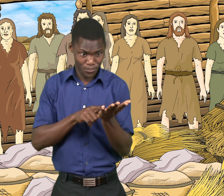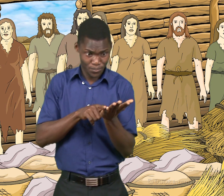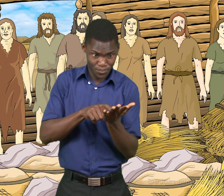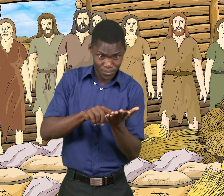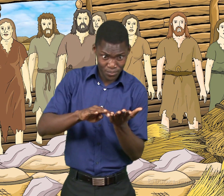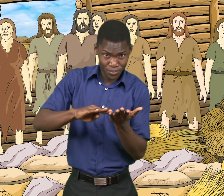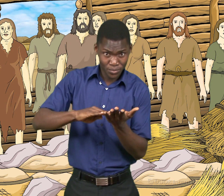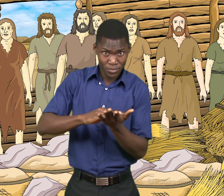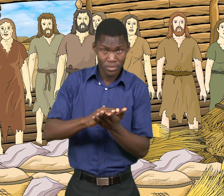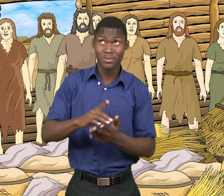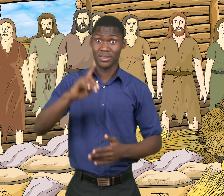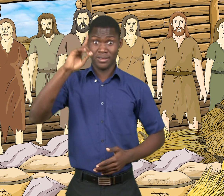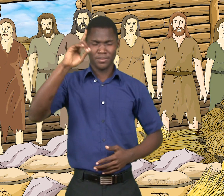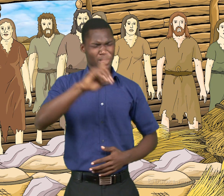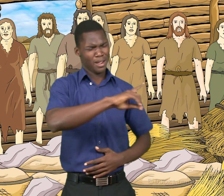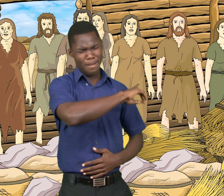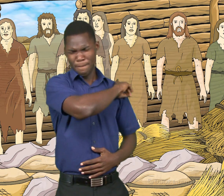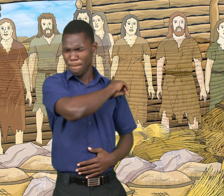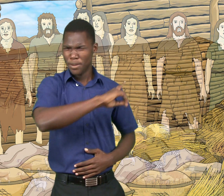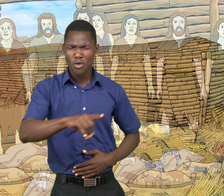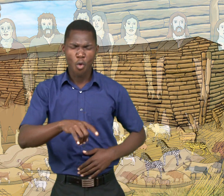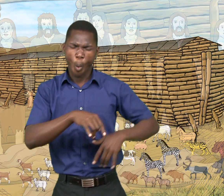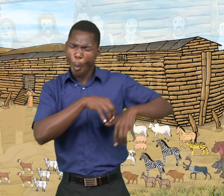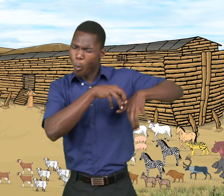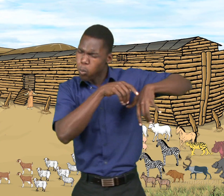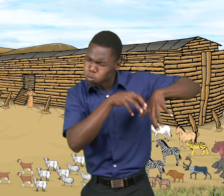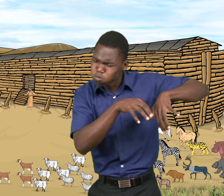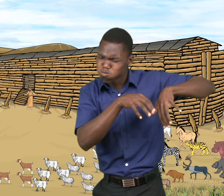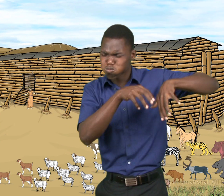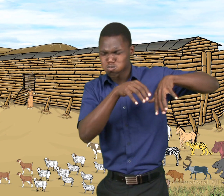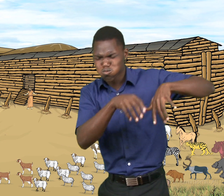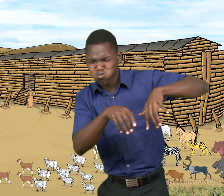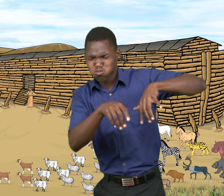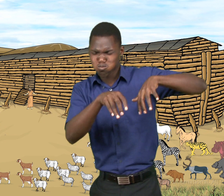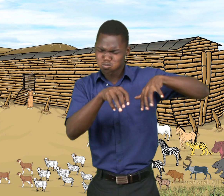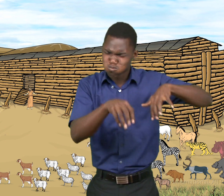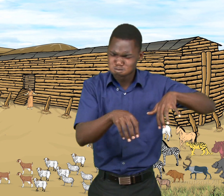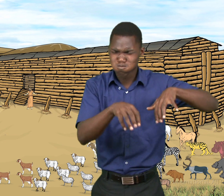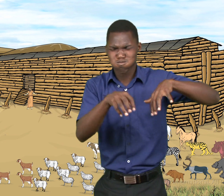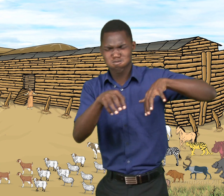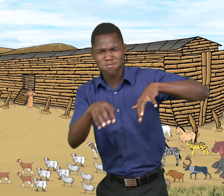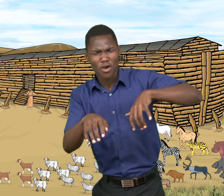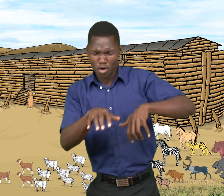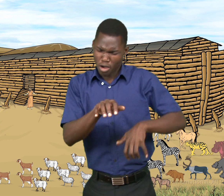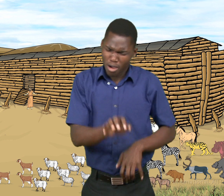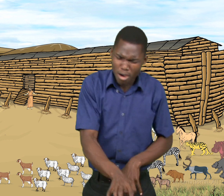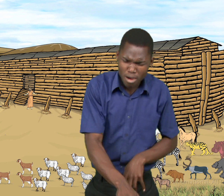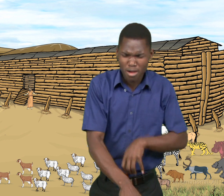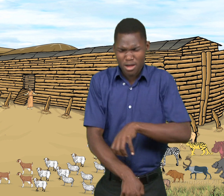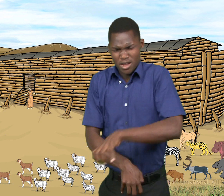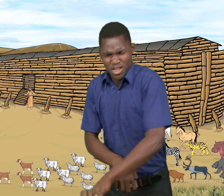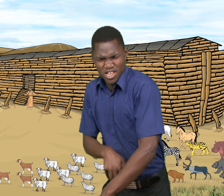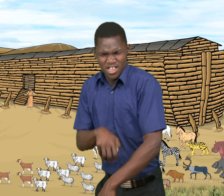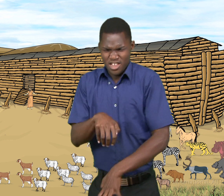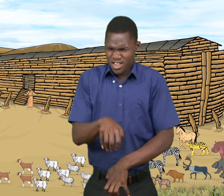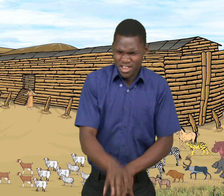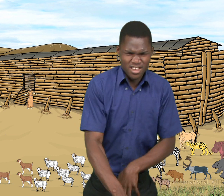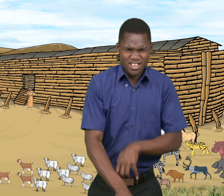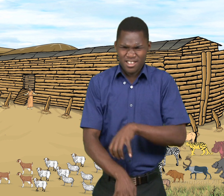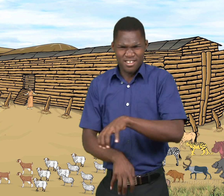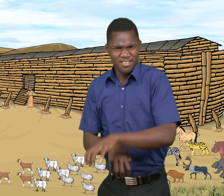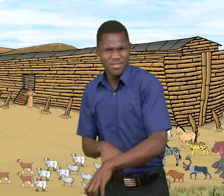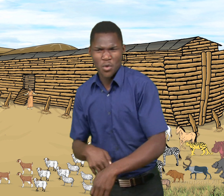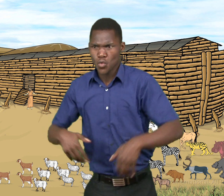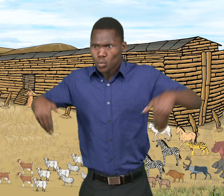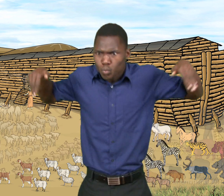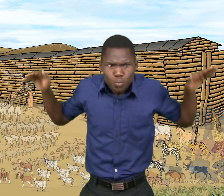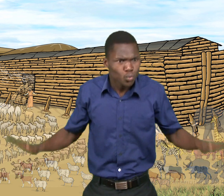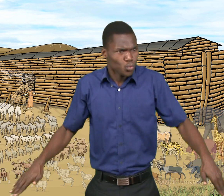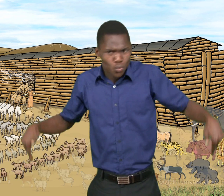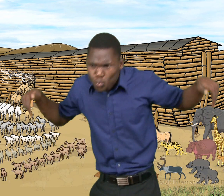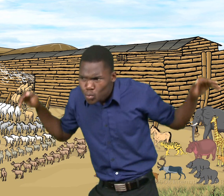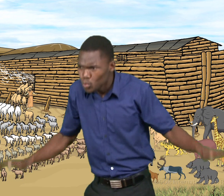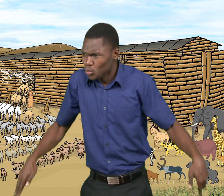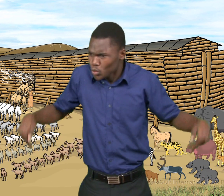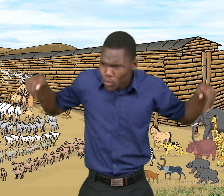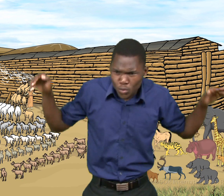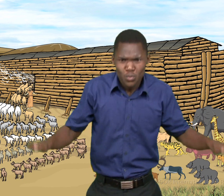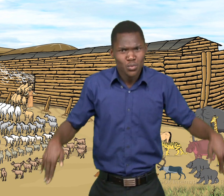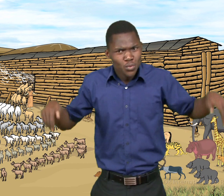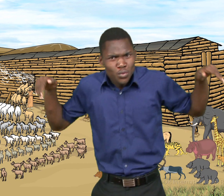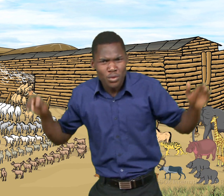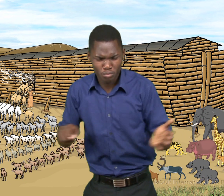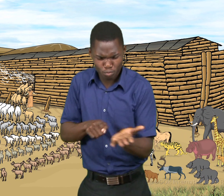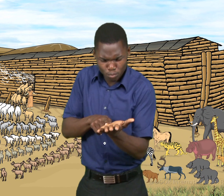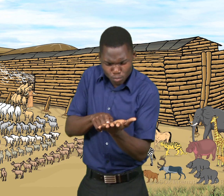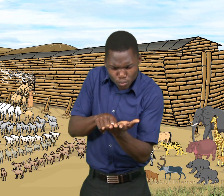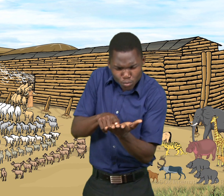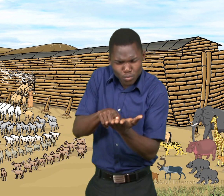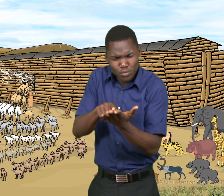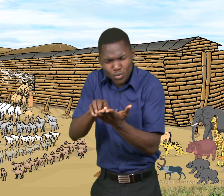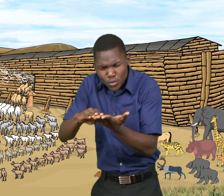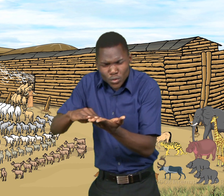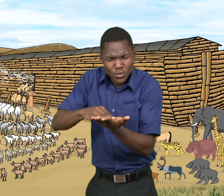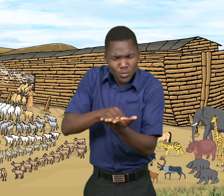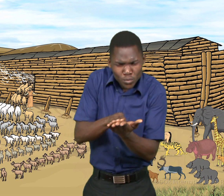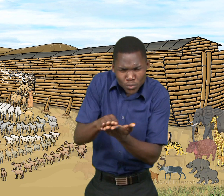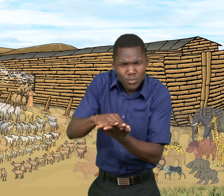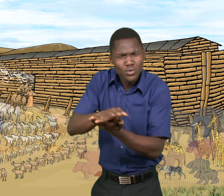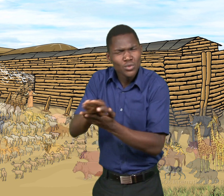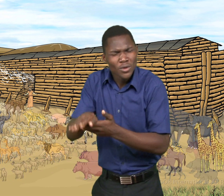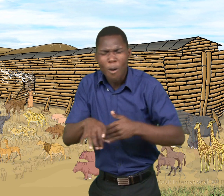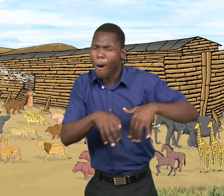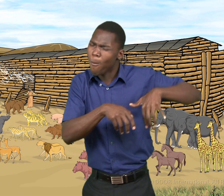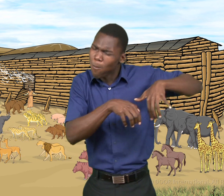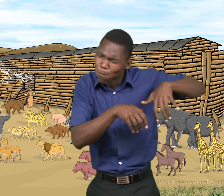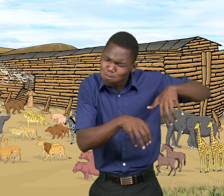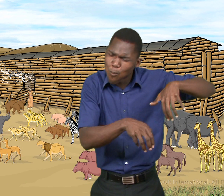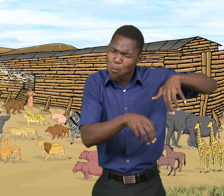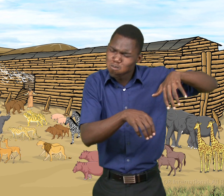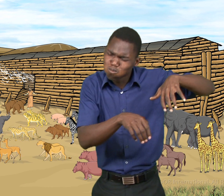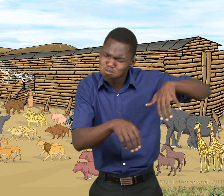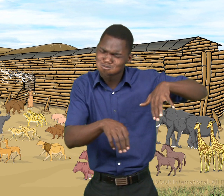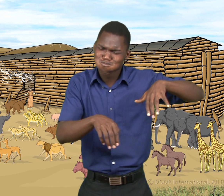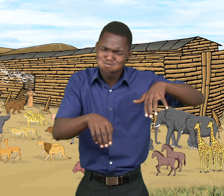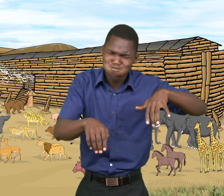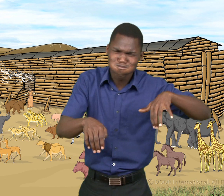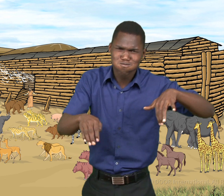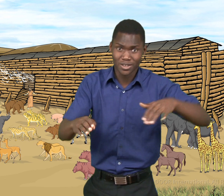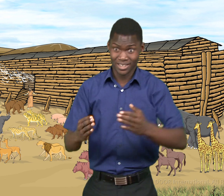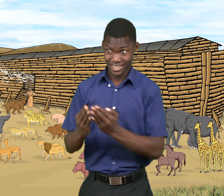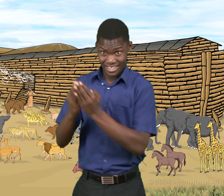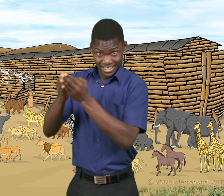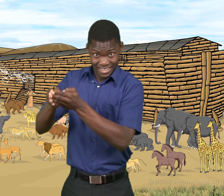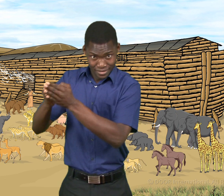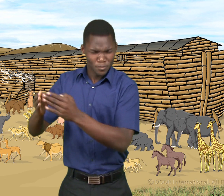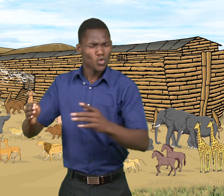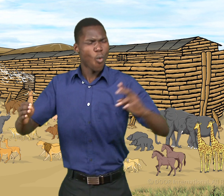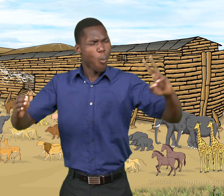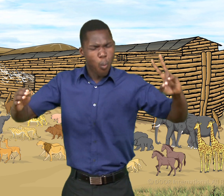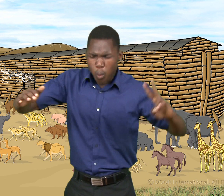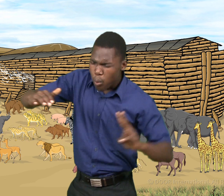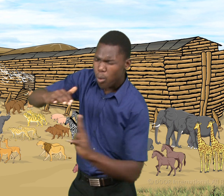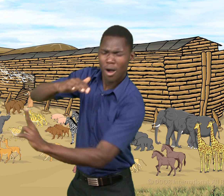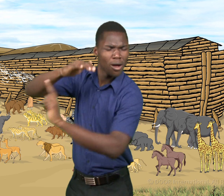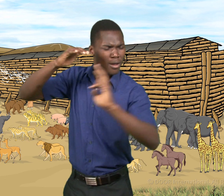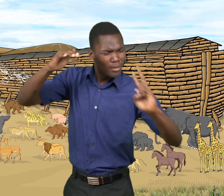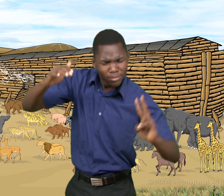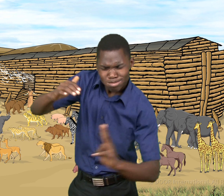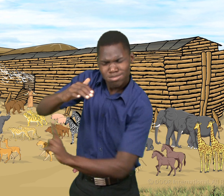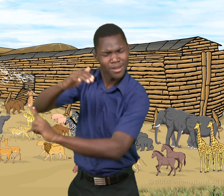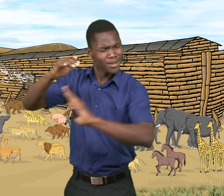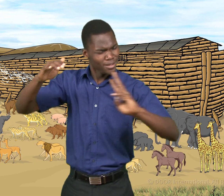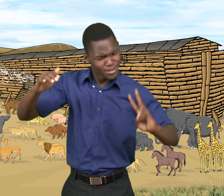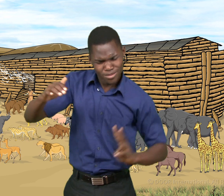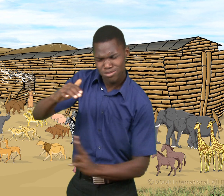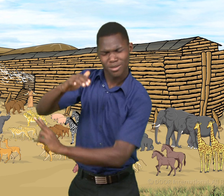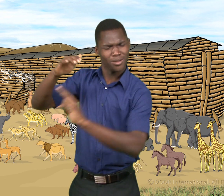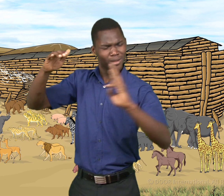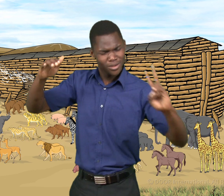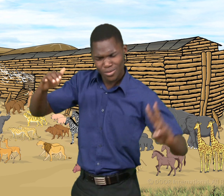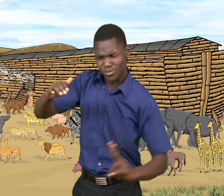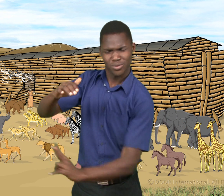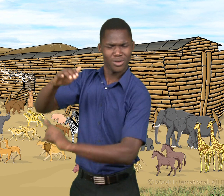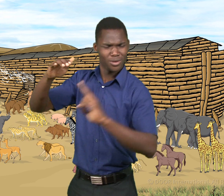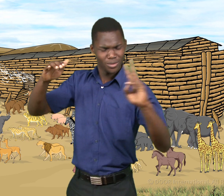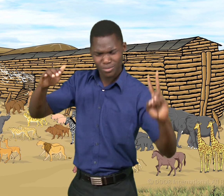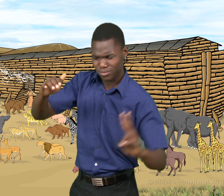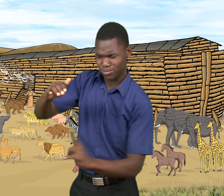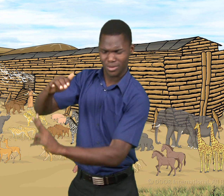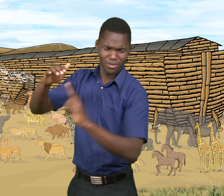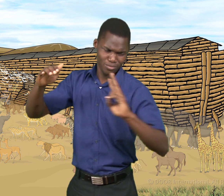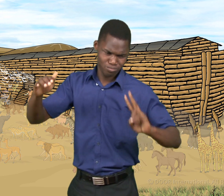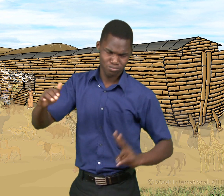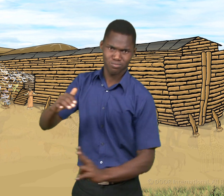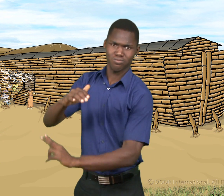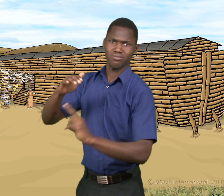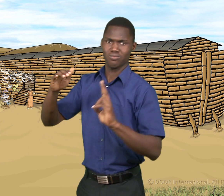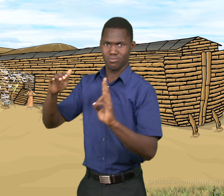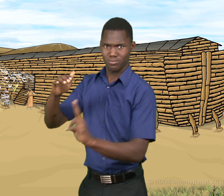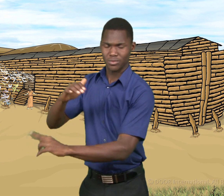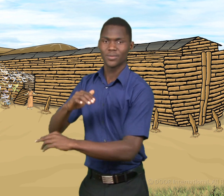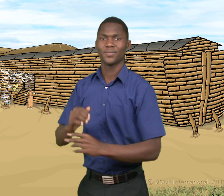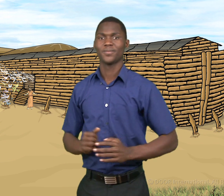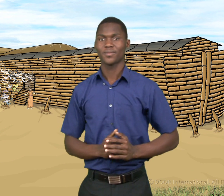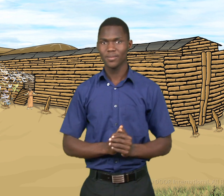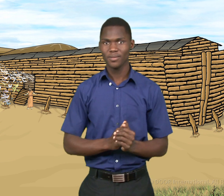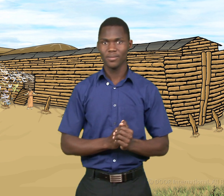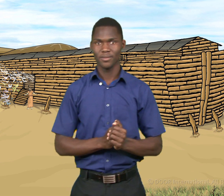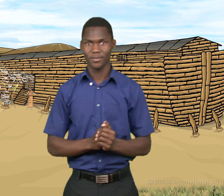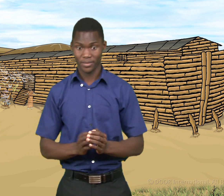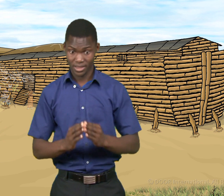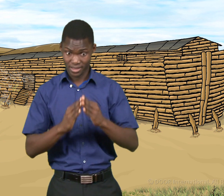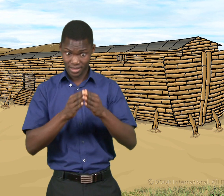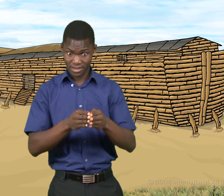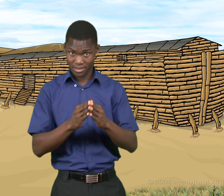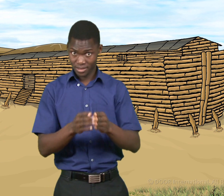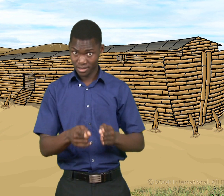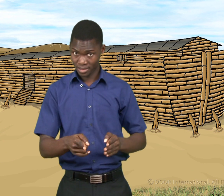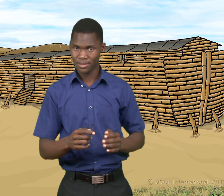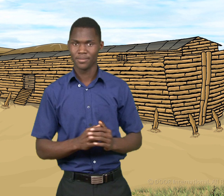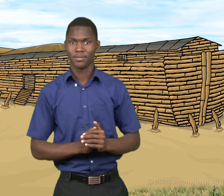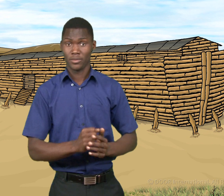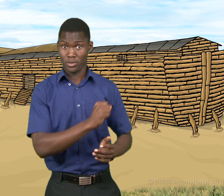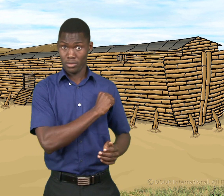The clean and unclean animals, the birds, and everything that crawls along the ground came to Noah to enter the ark, two by two, male and female, as God had commanded Noah.